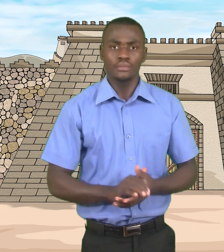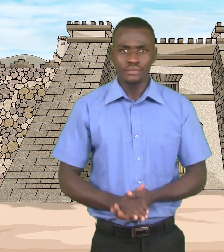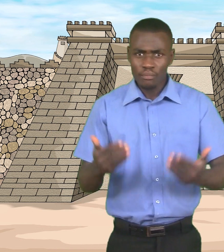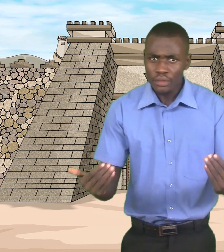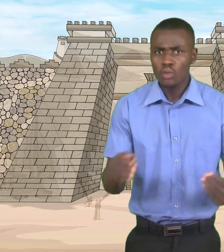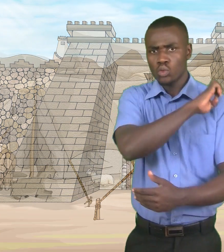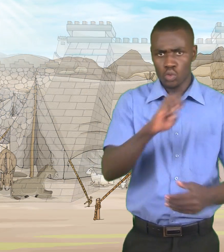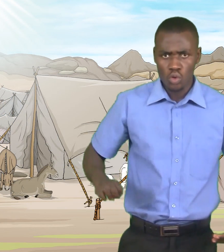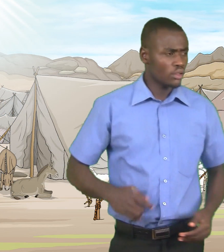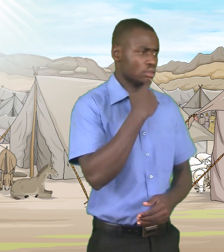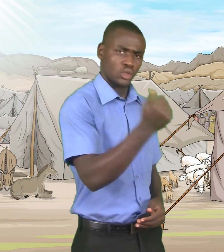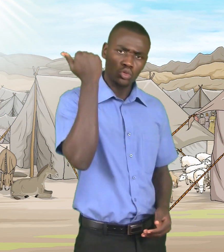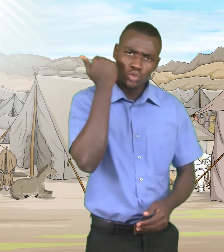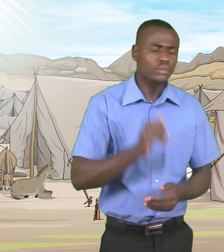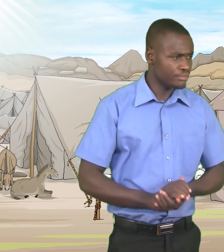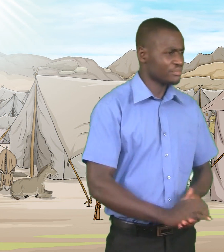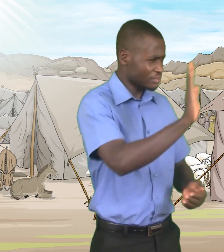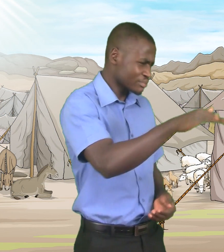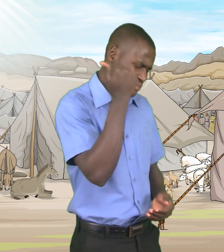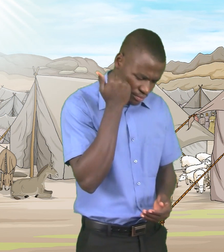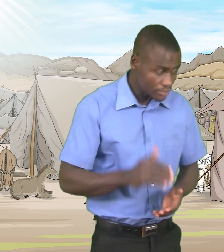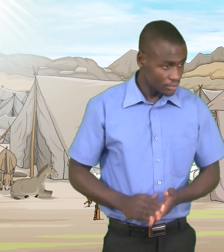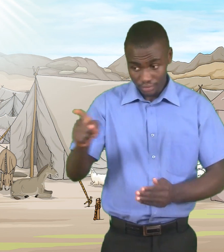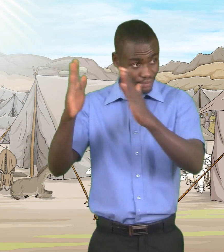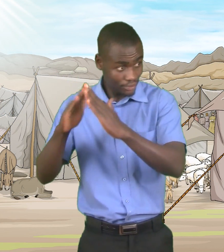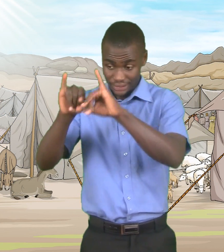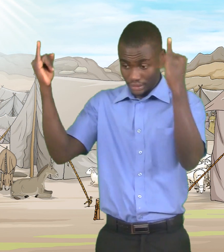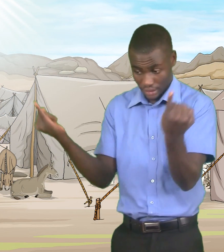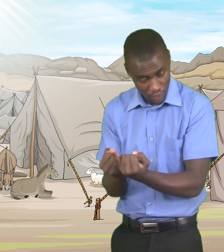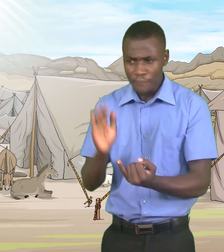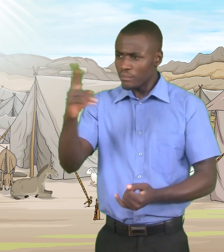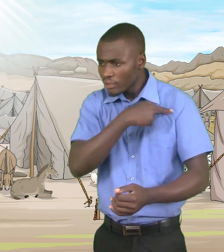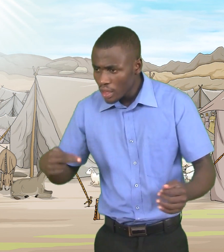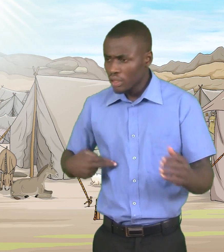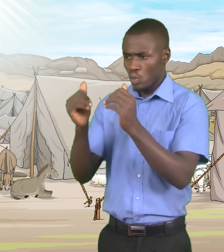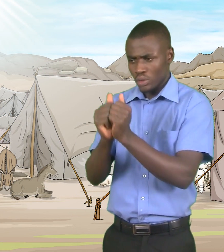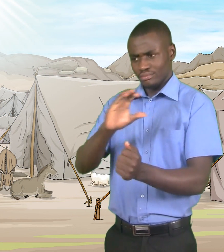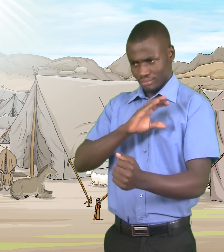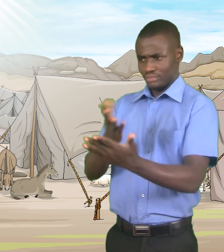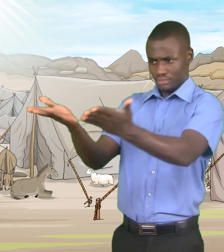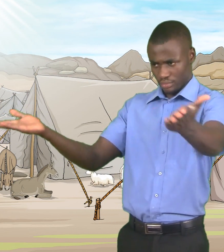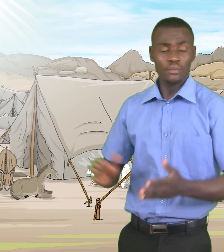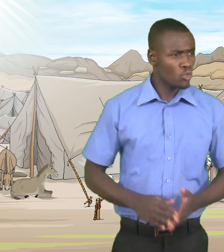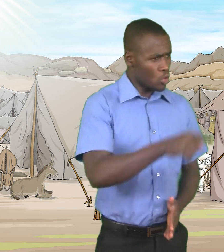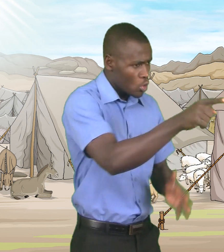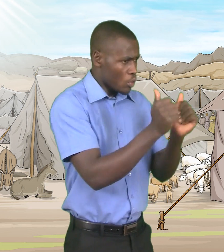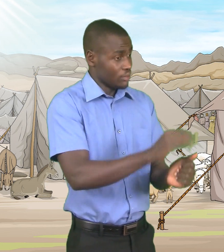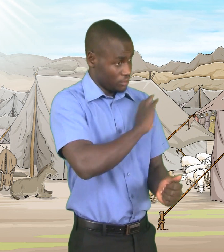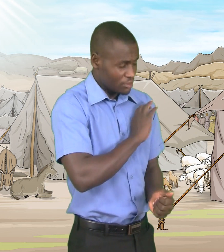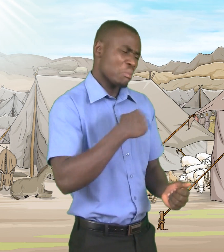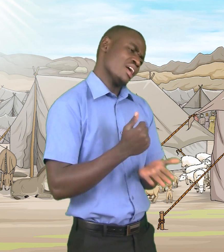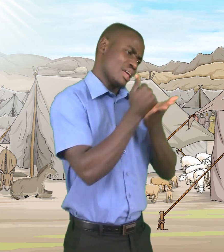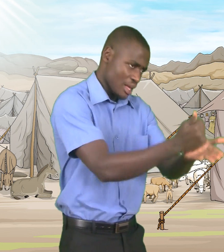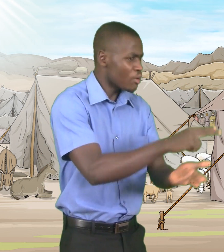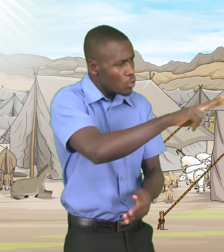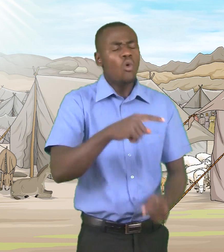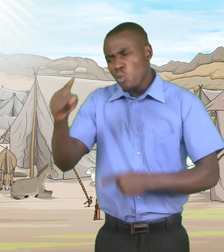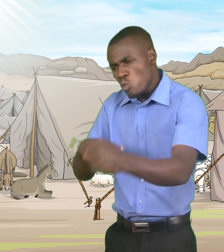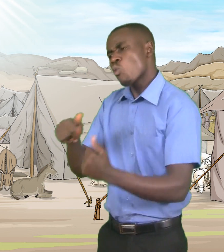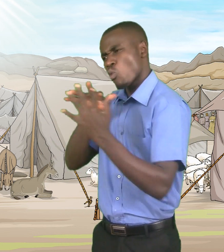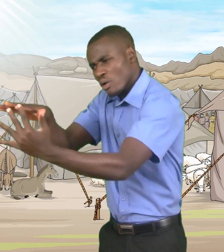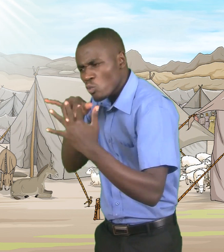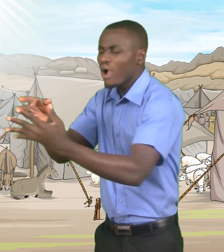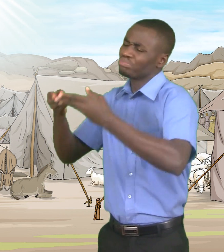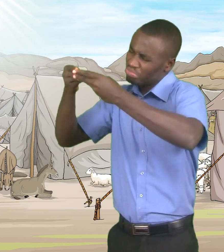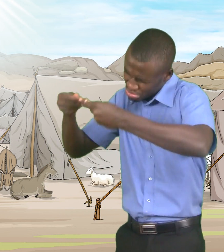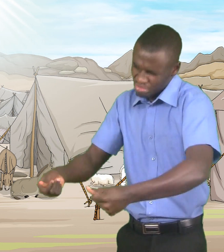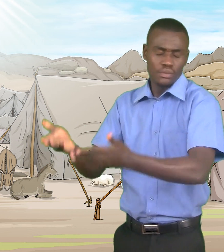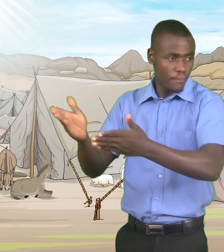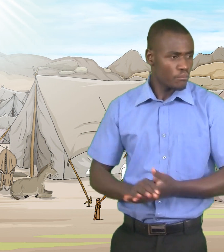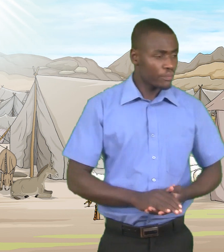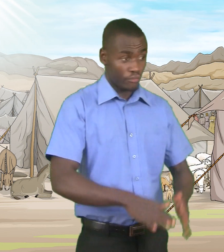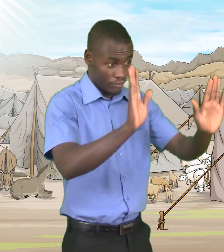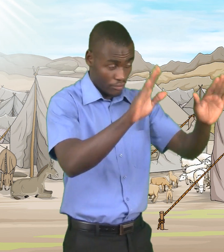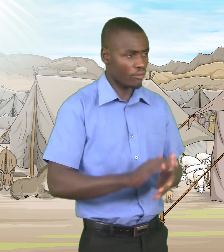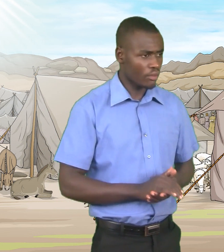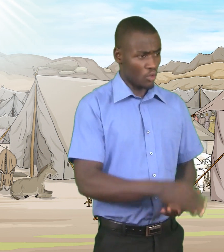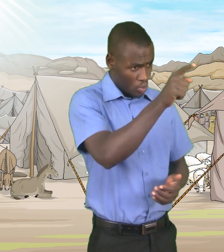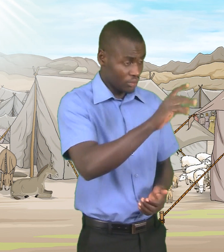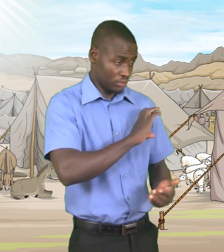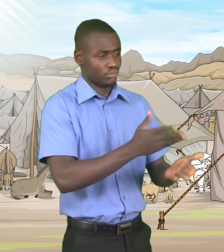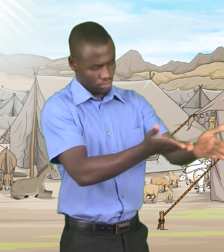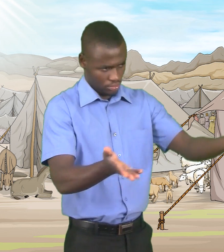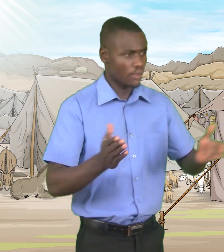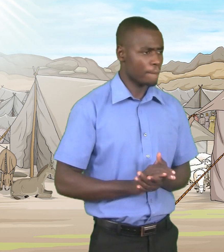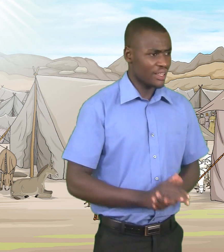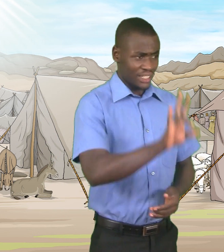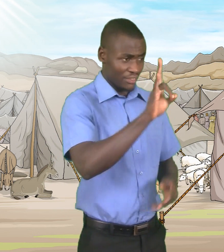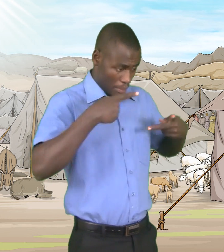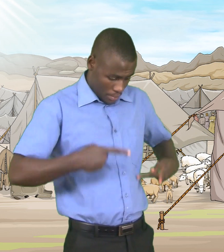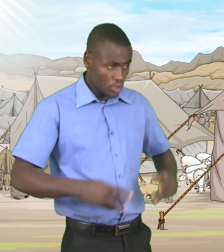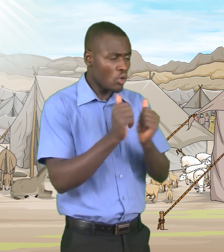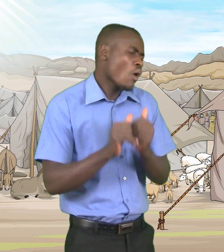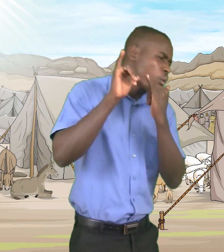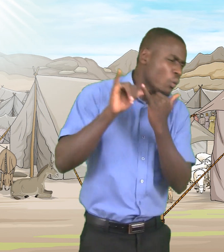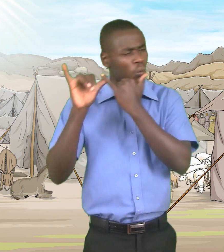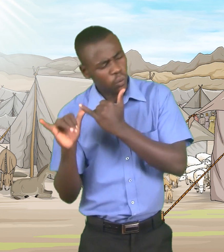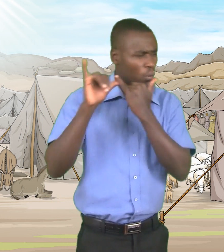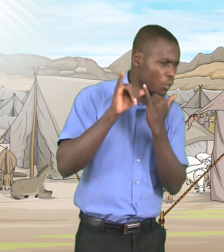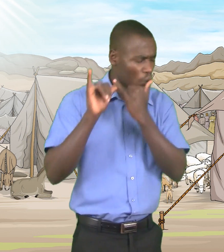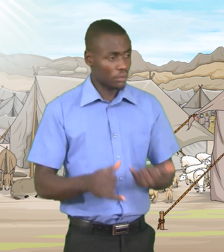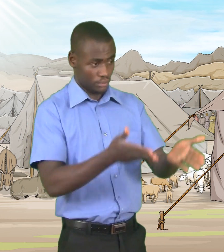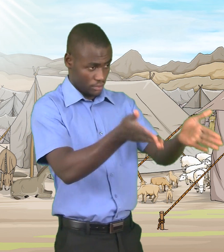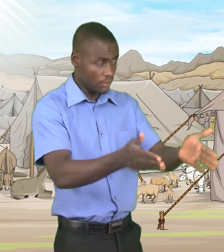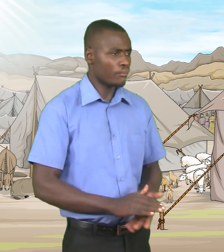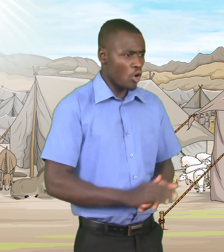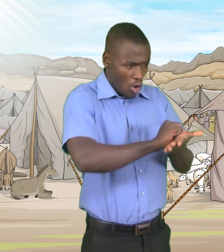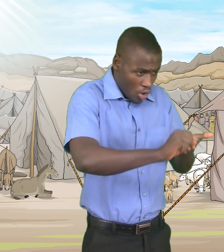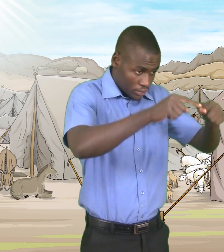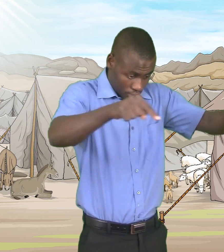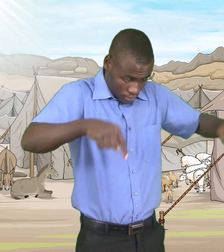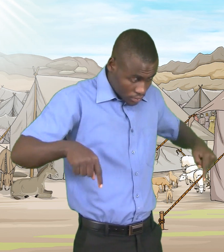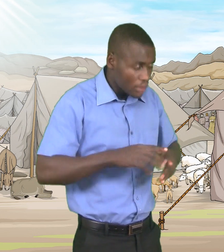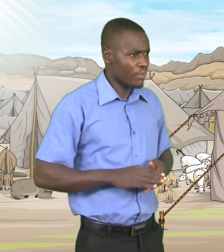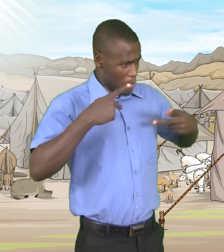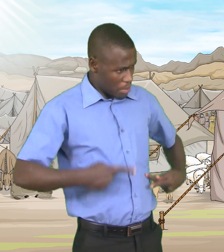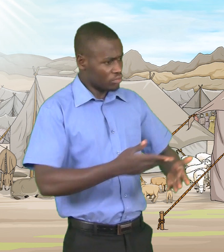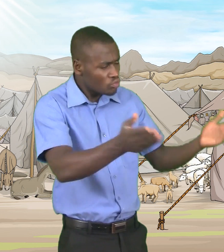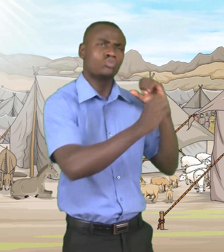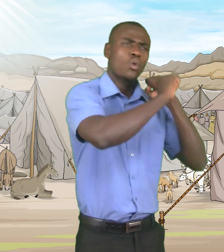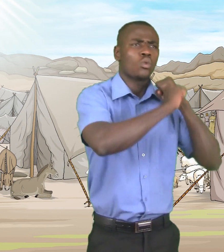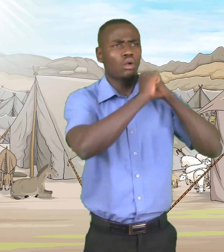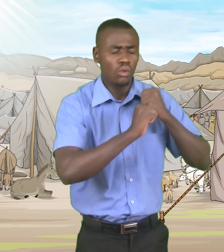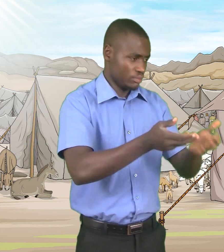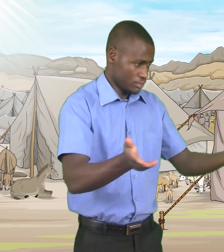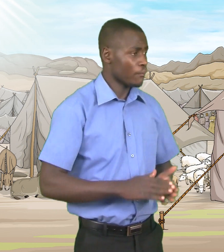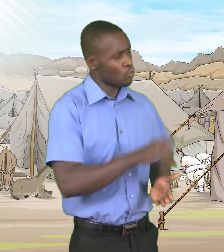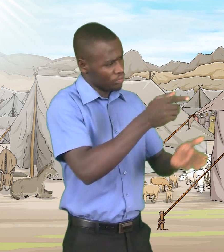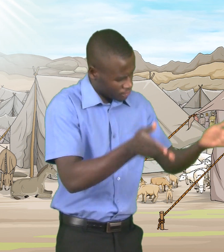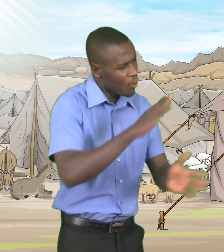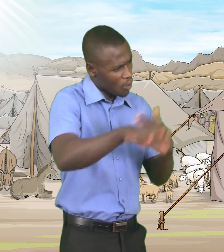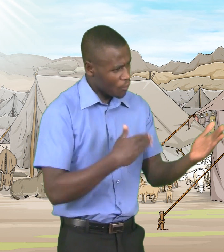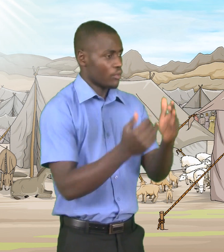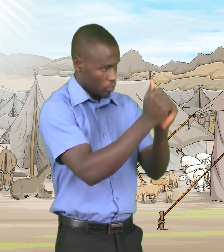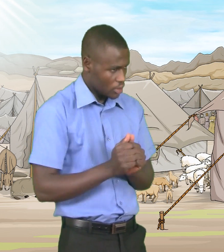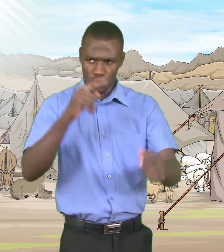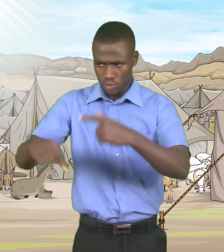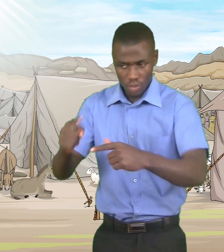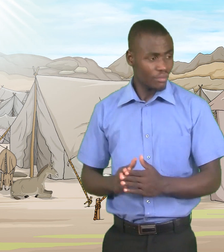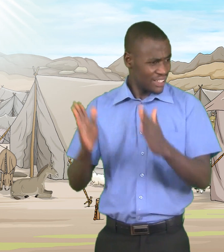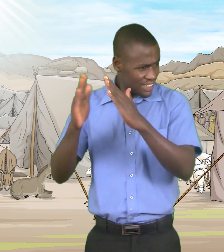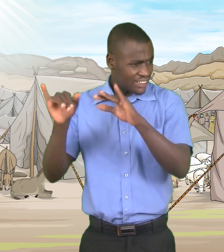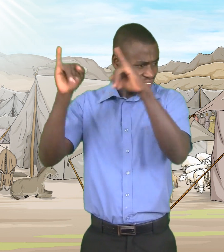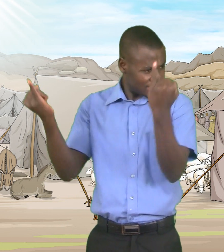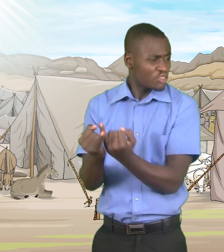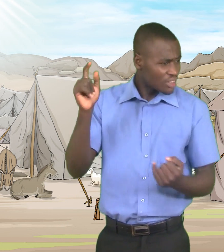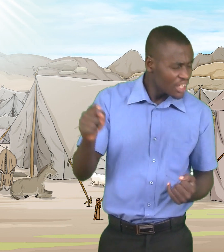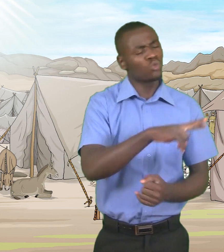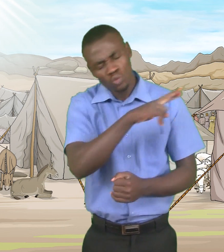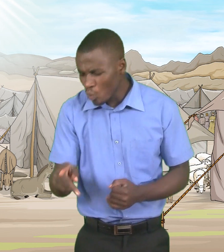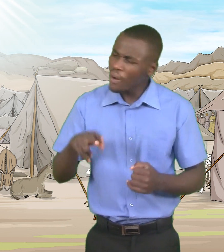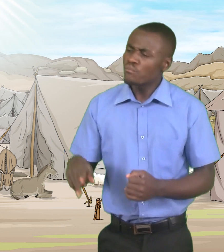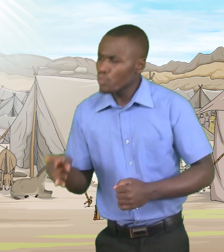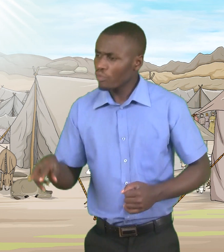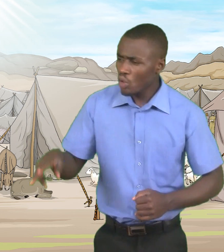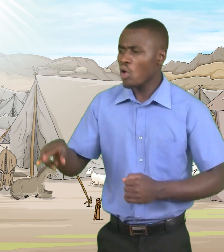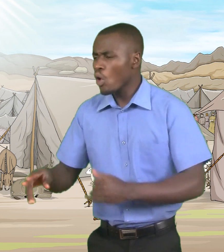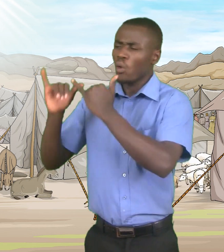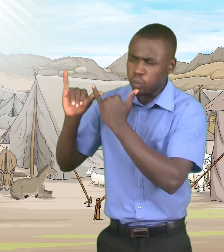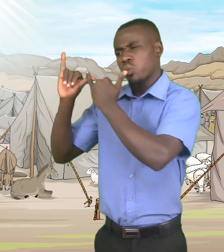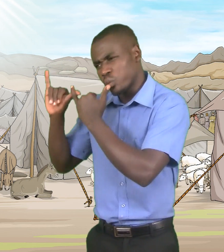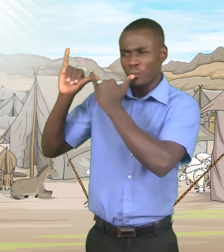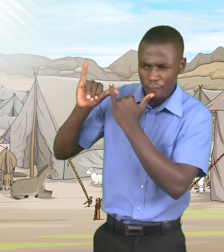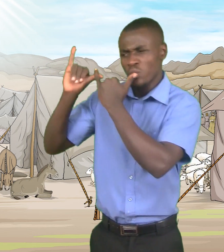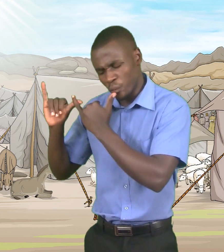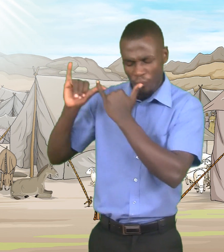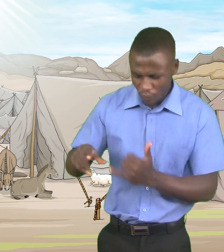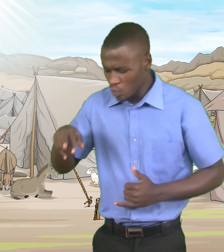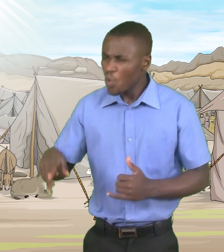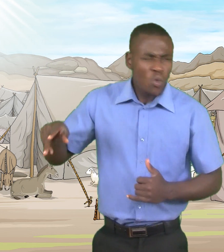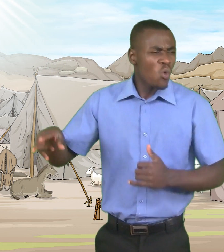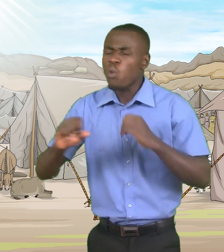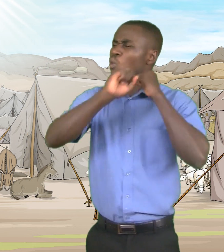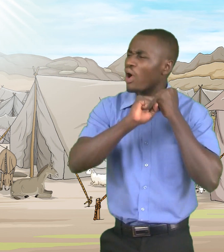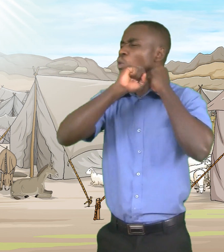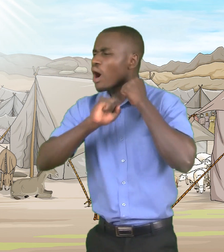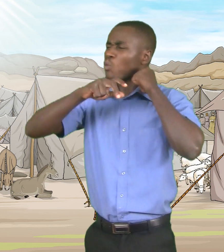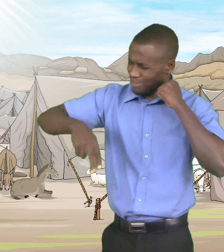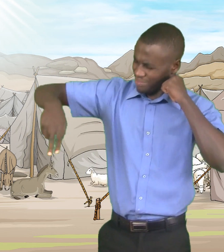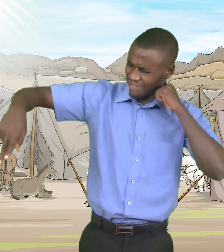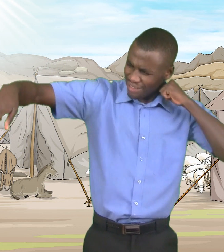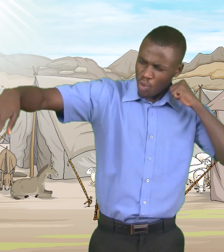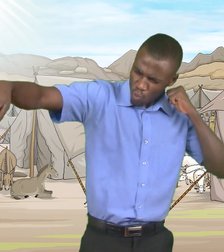And the LORD said to Joshua, “Behold, I have delivered Jericho into your hand, along with its king and its mighty men of valor. March around the city with all the men of war, circling the city one time.